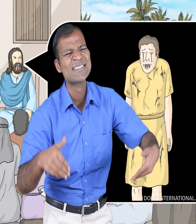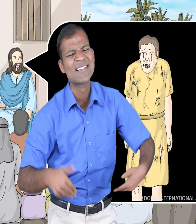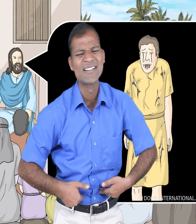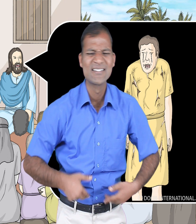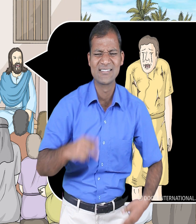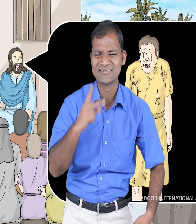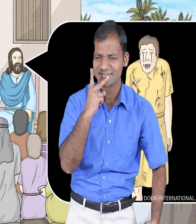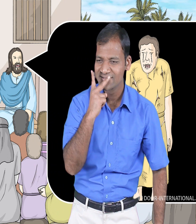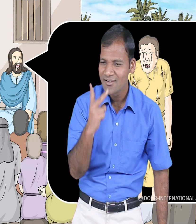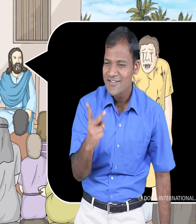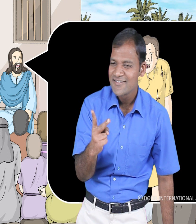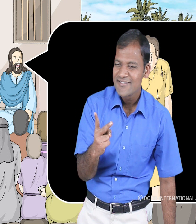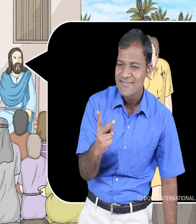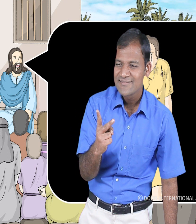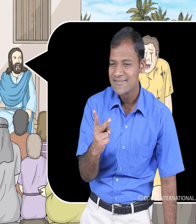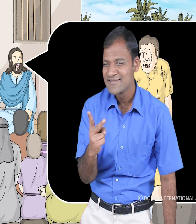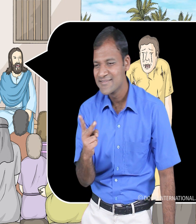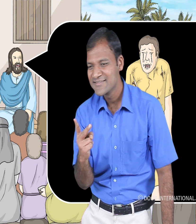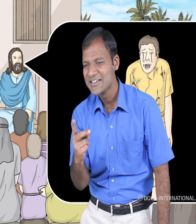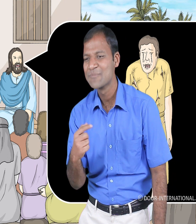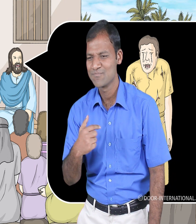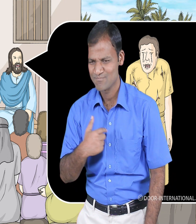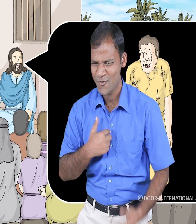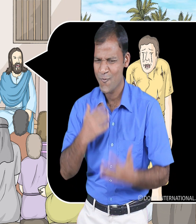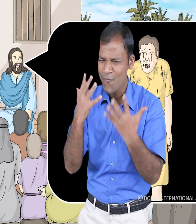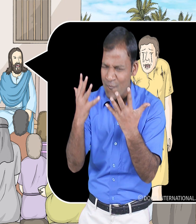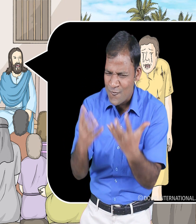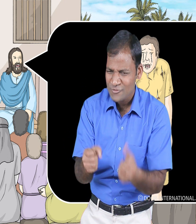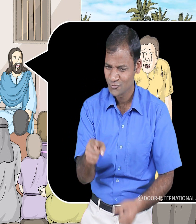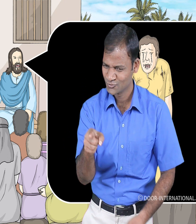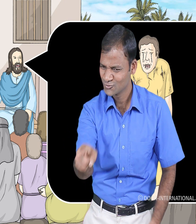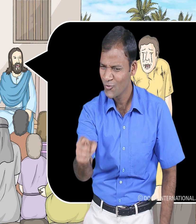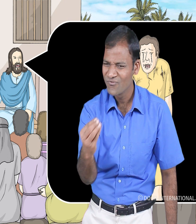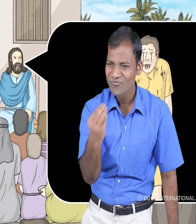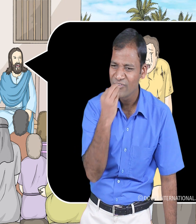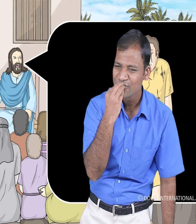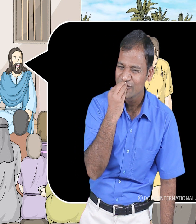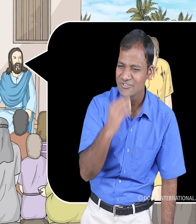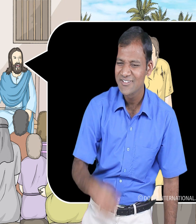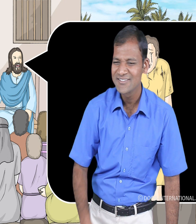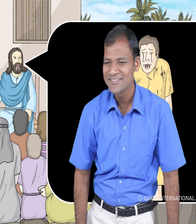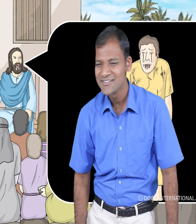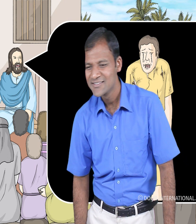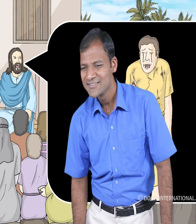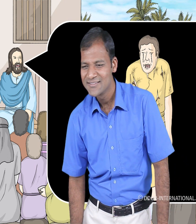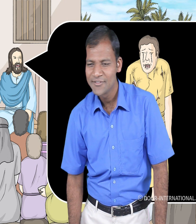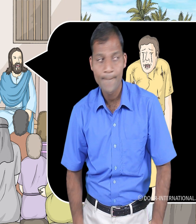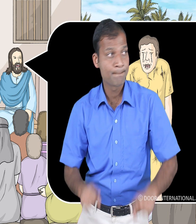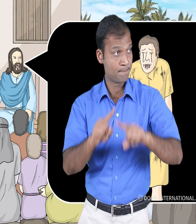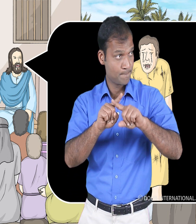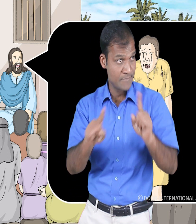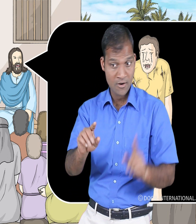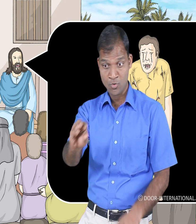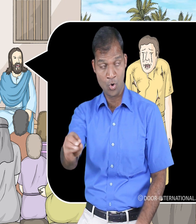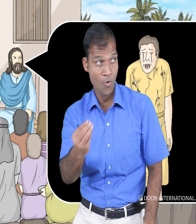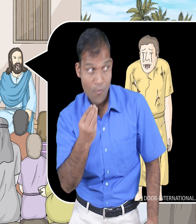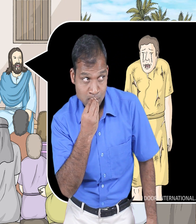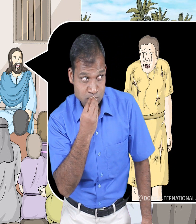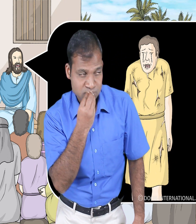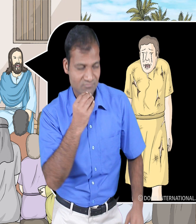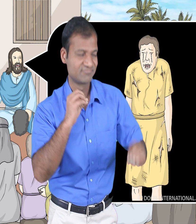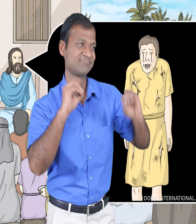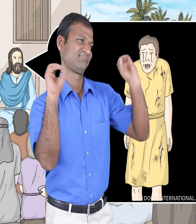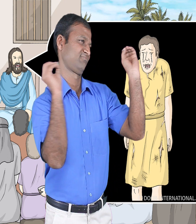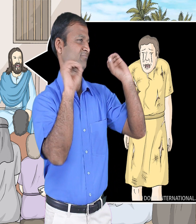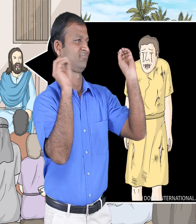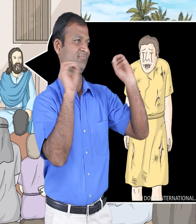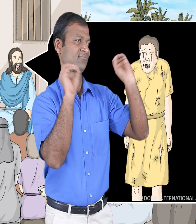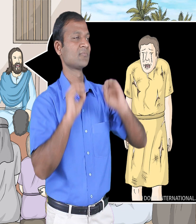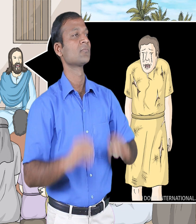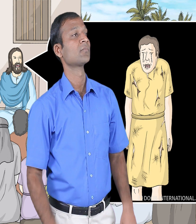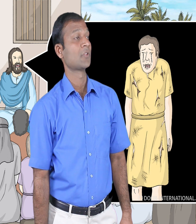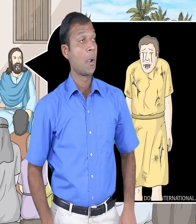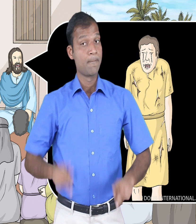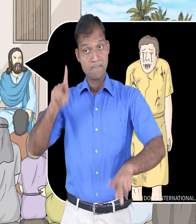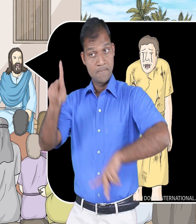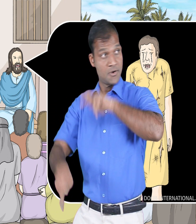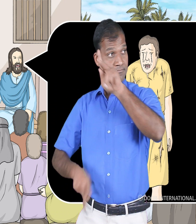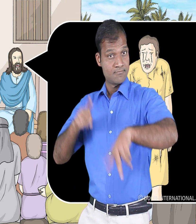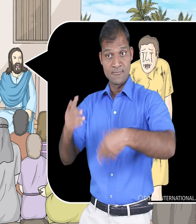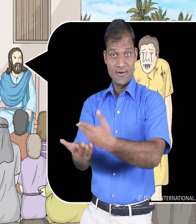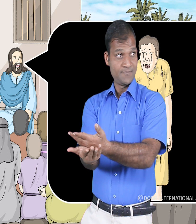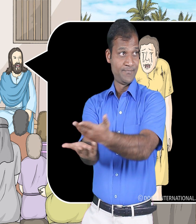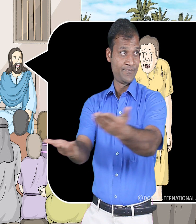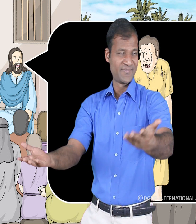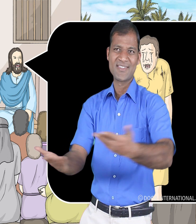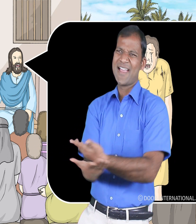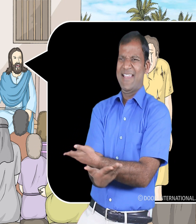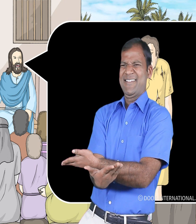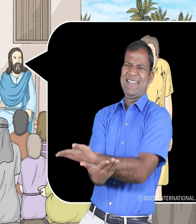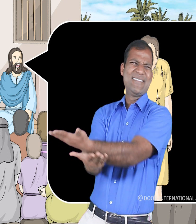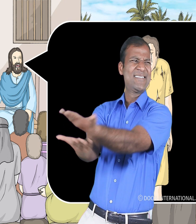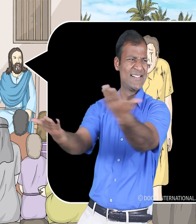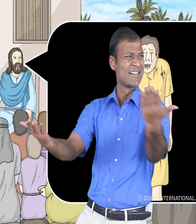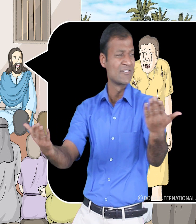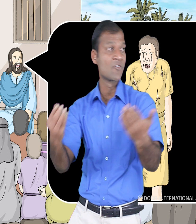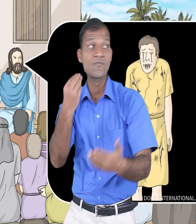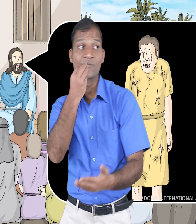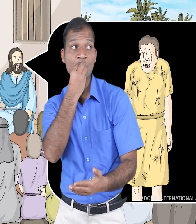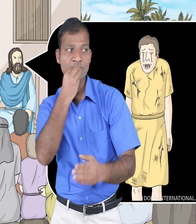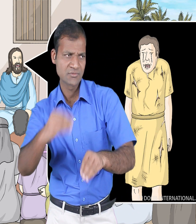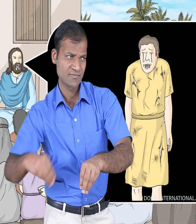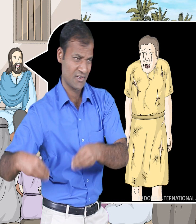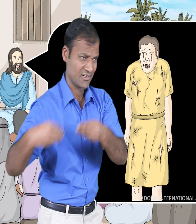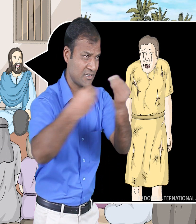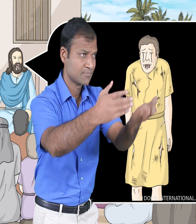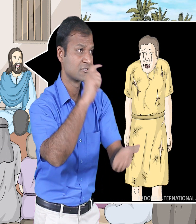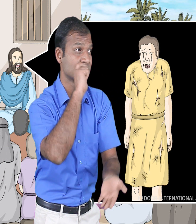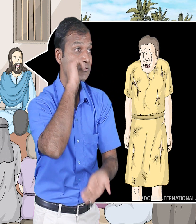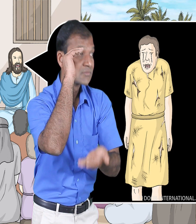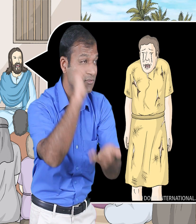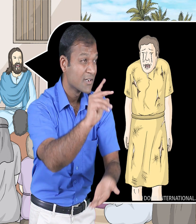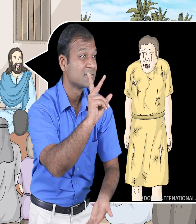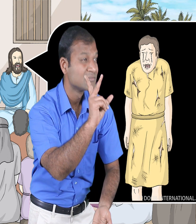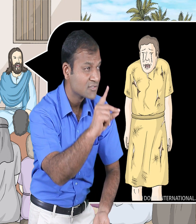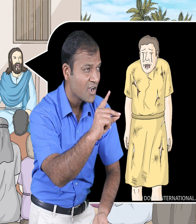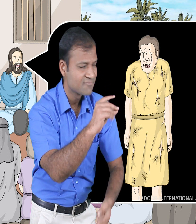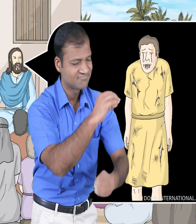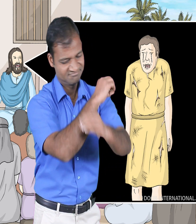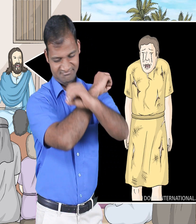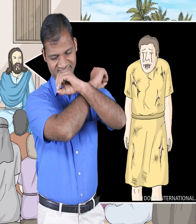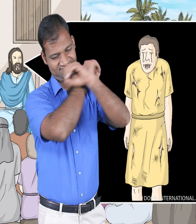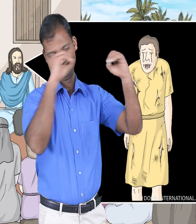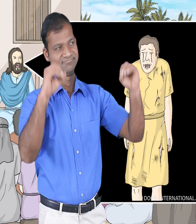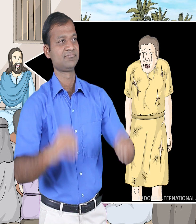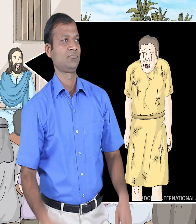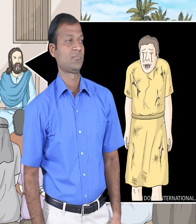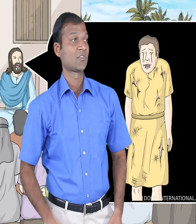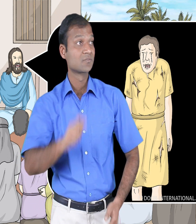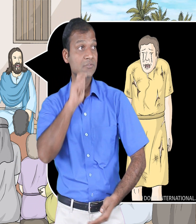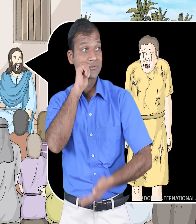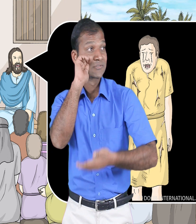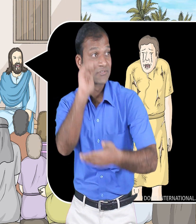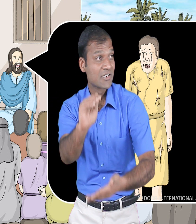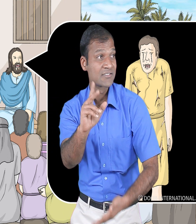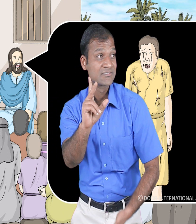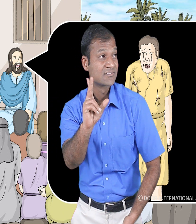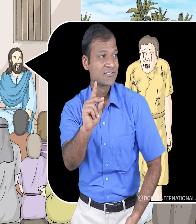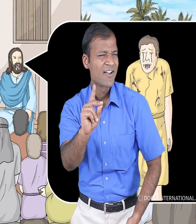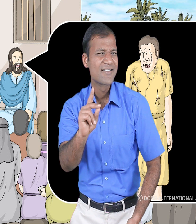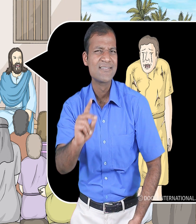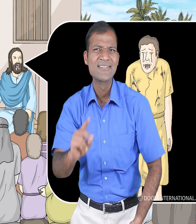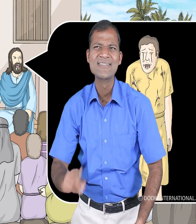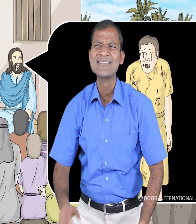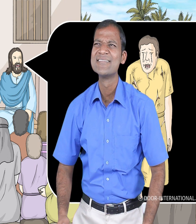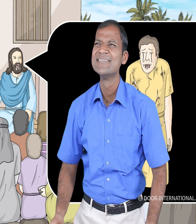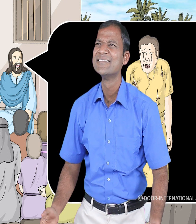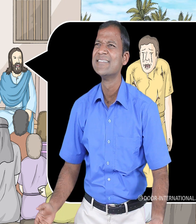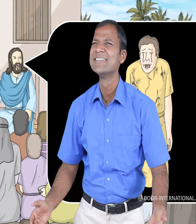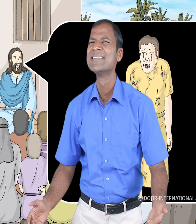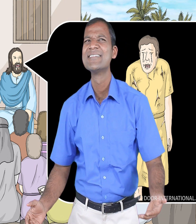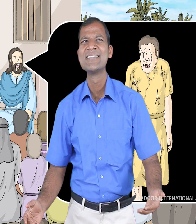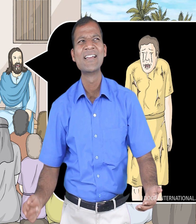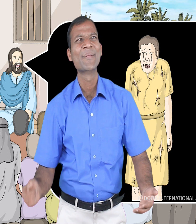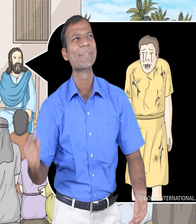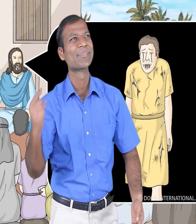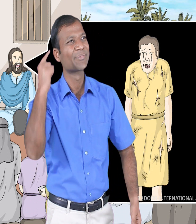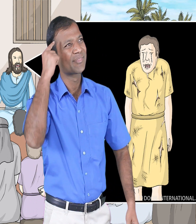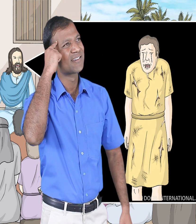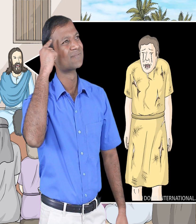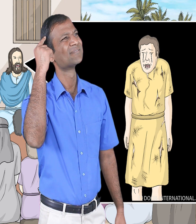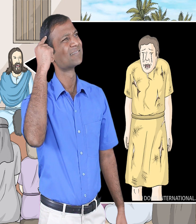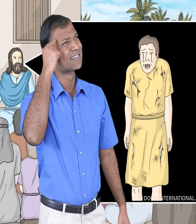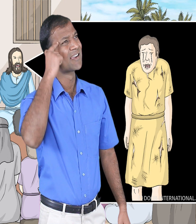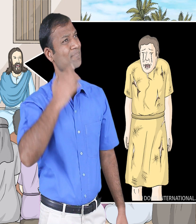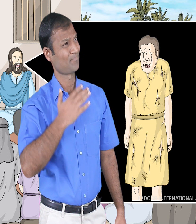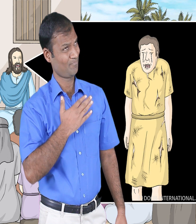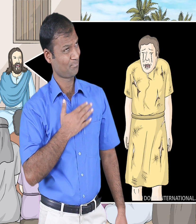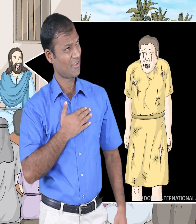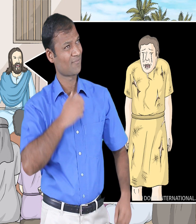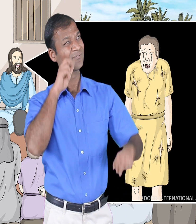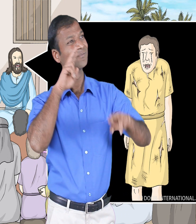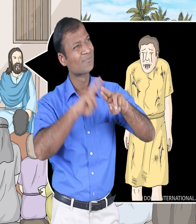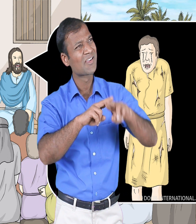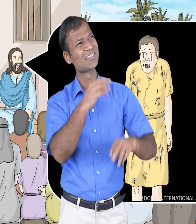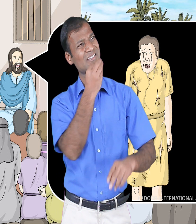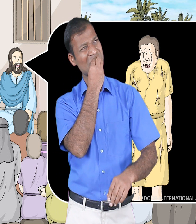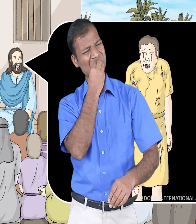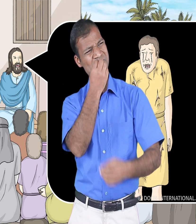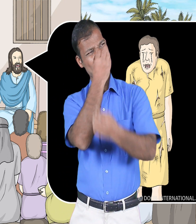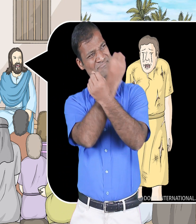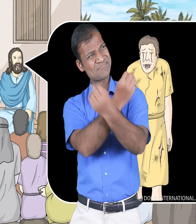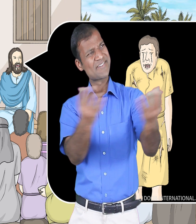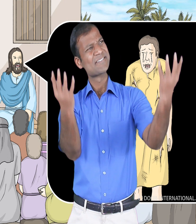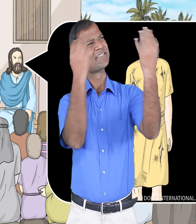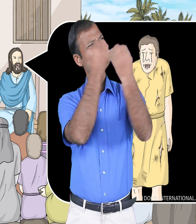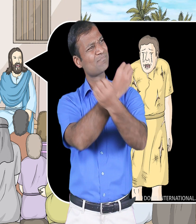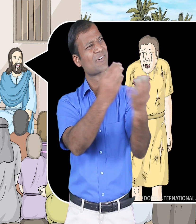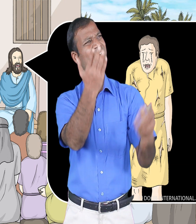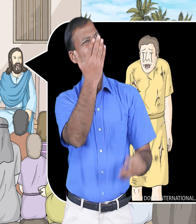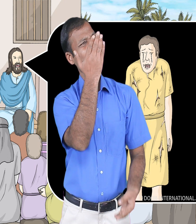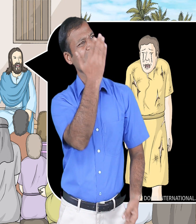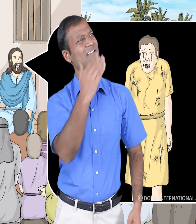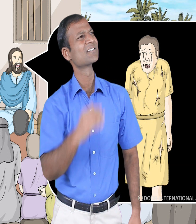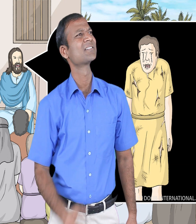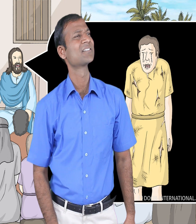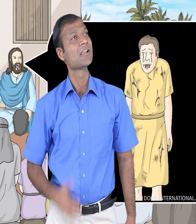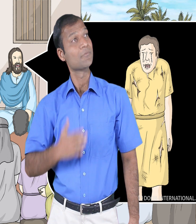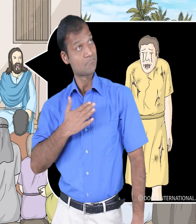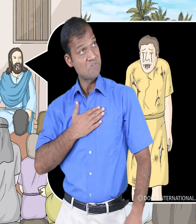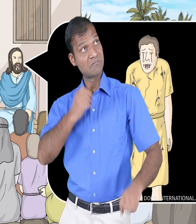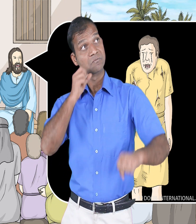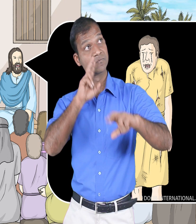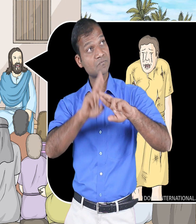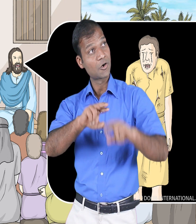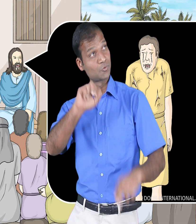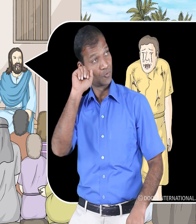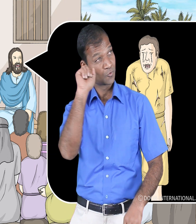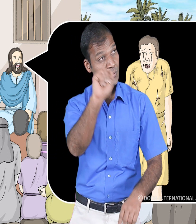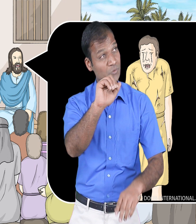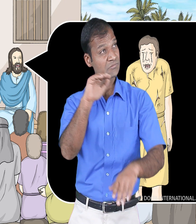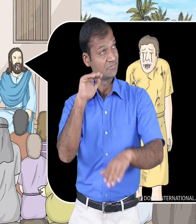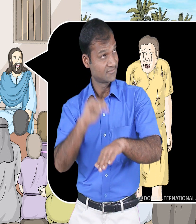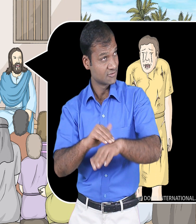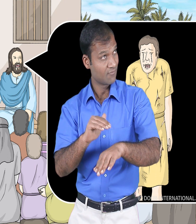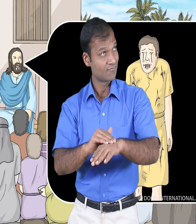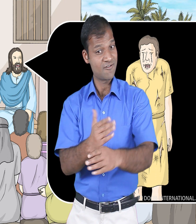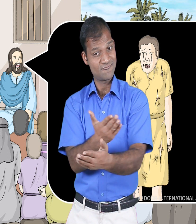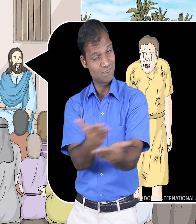He longed to fill his belly with the pods the pigs were eating, but no one would give him a thing.